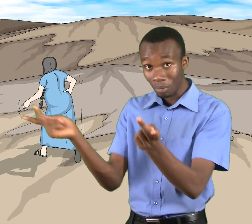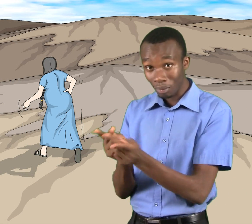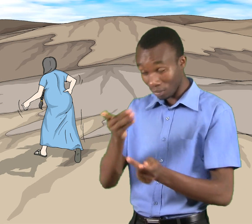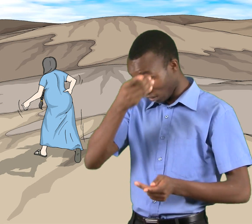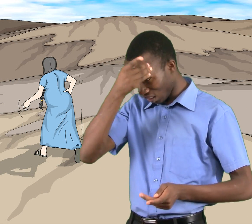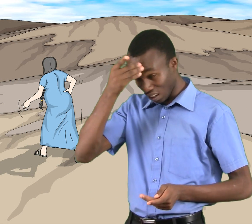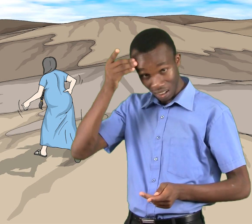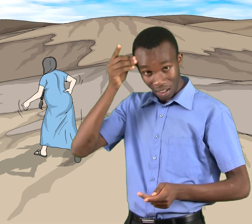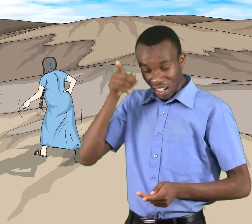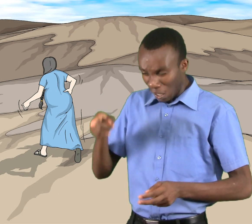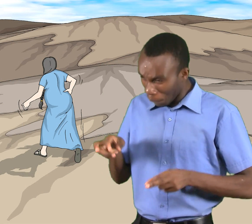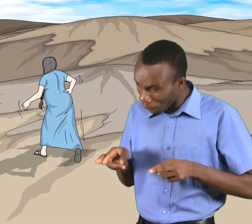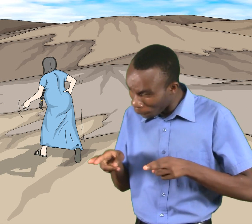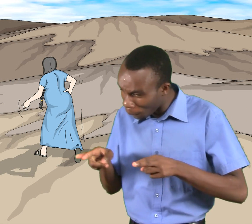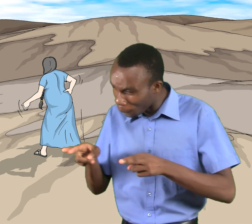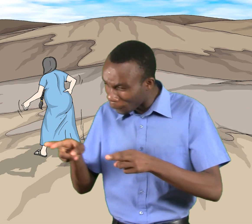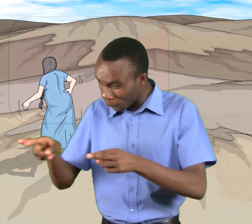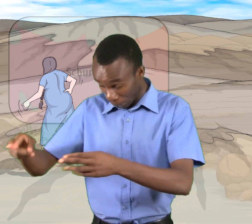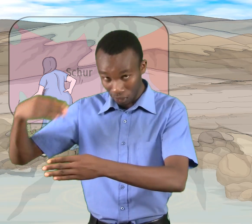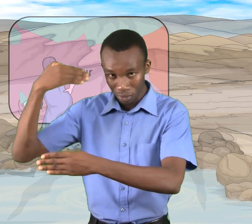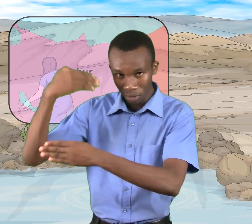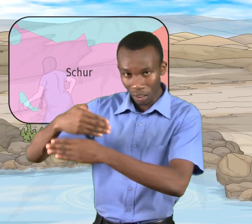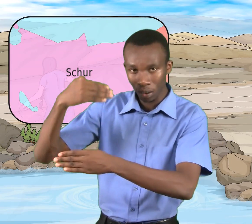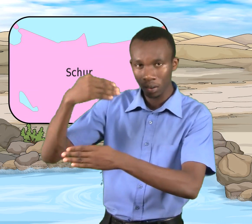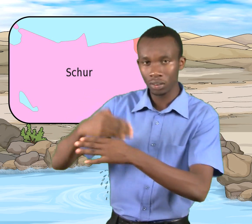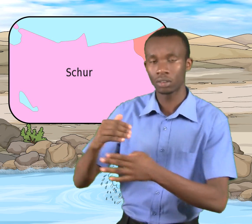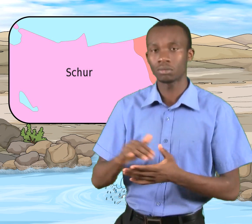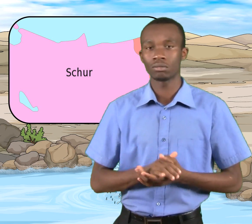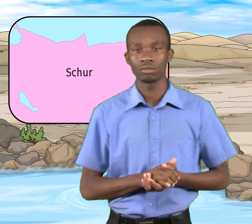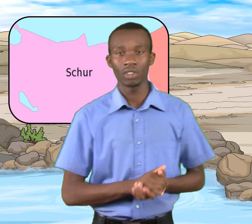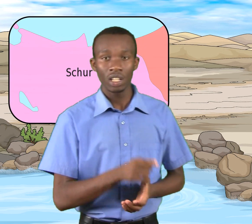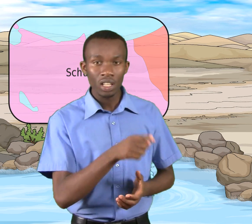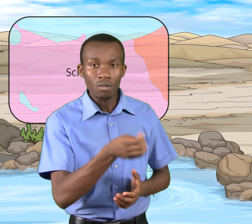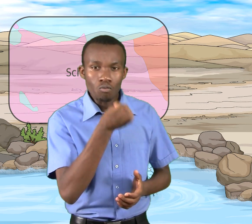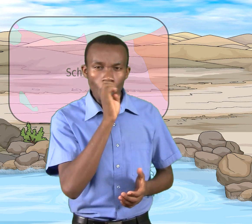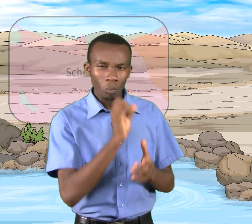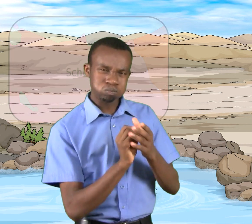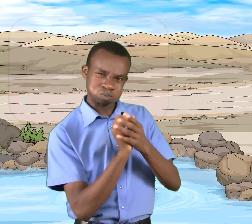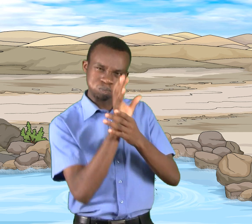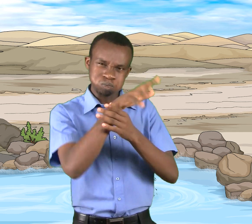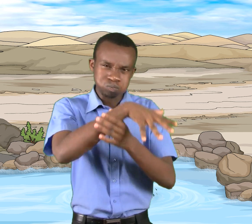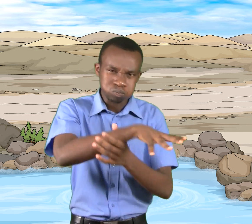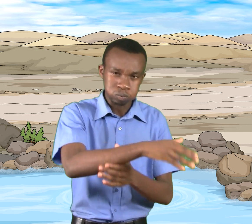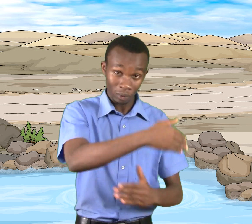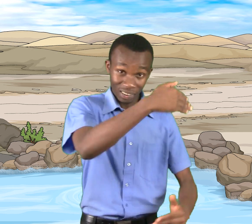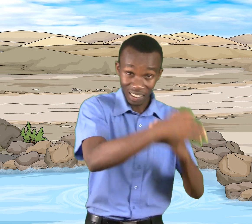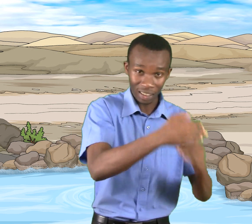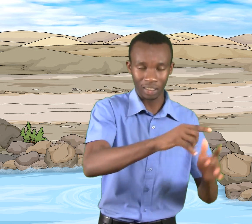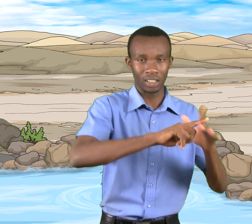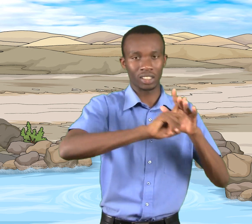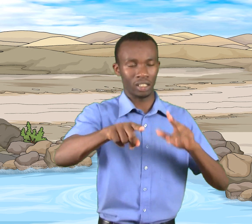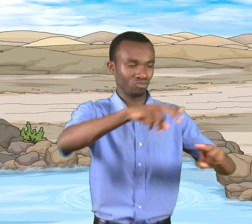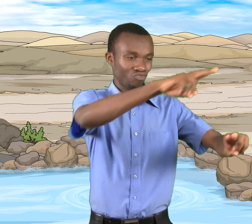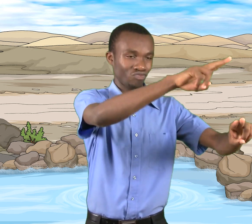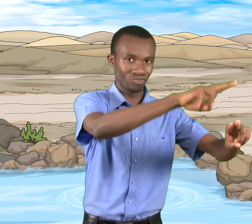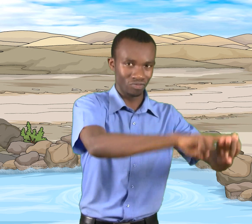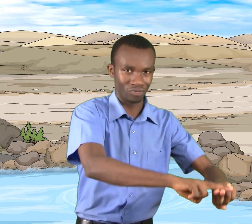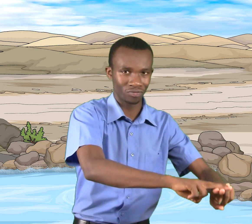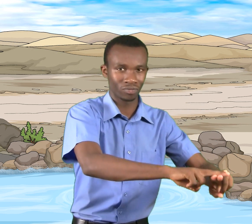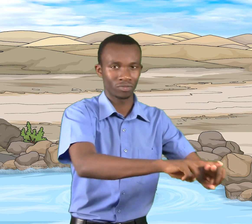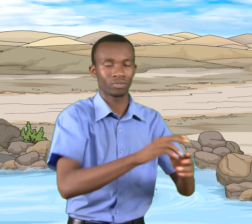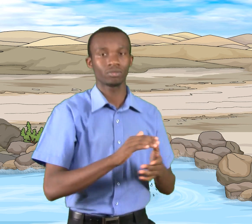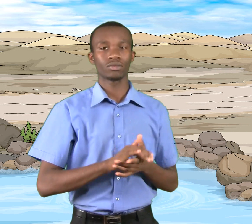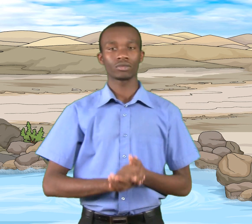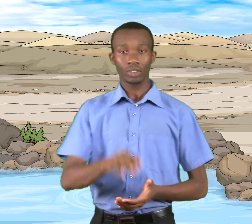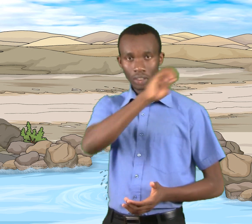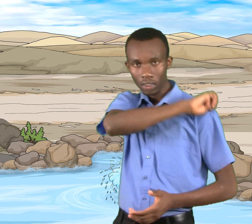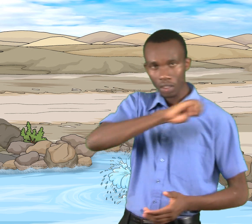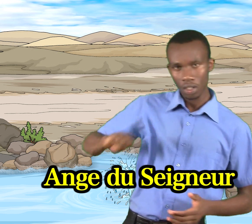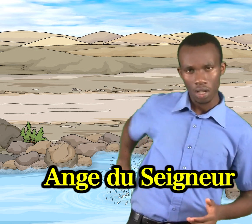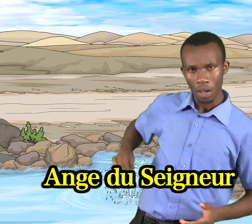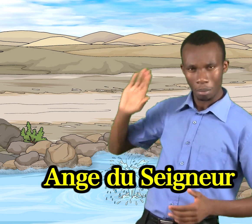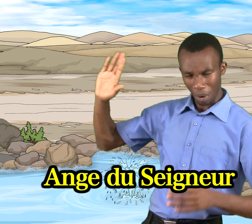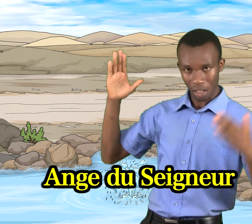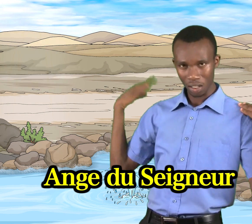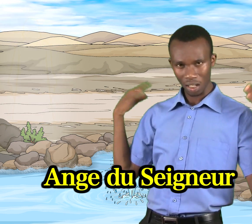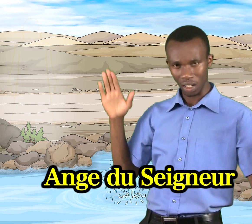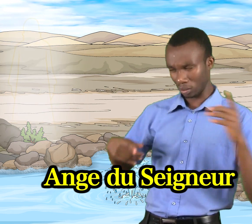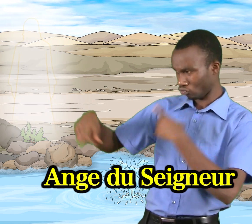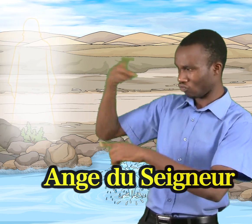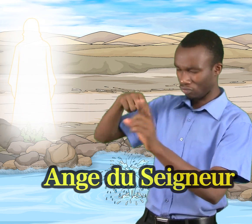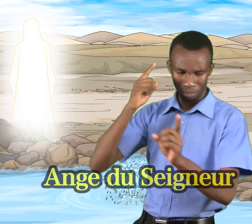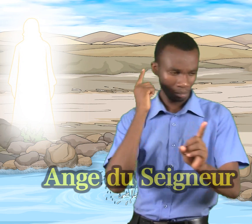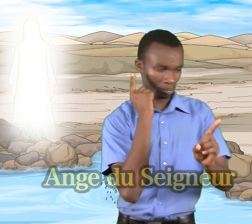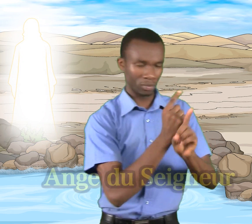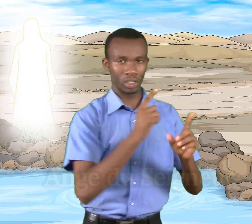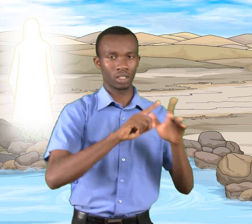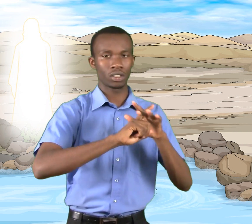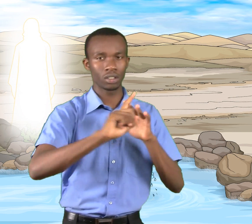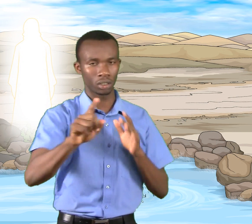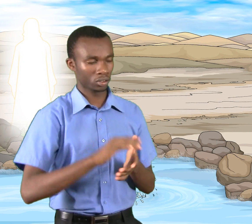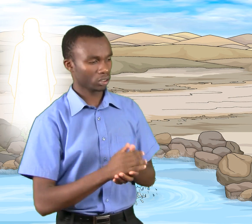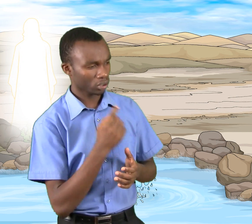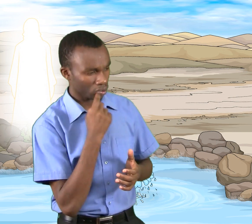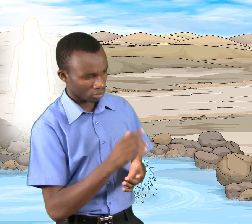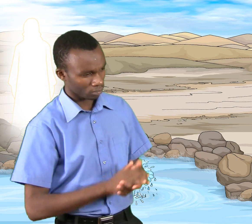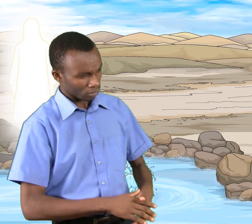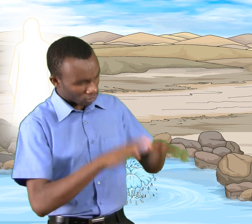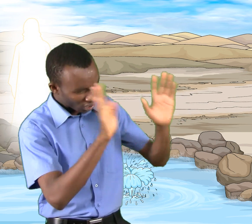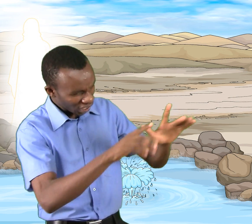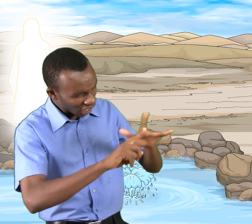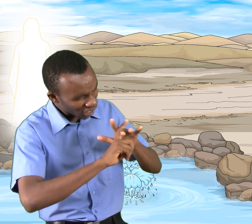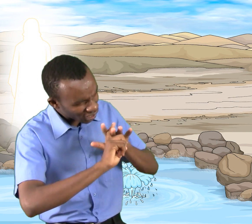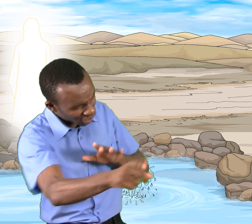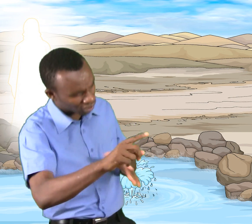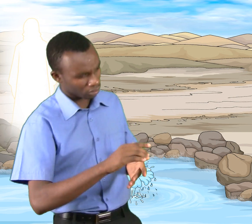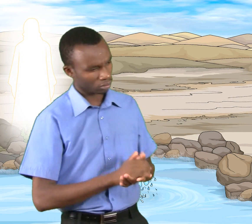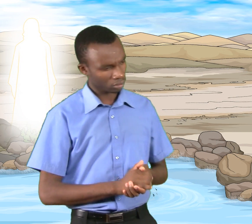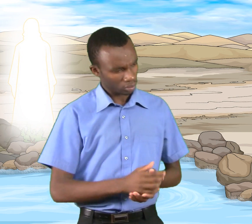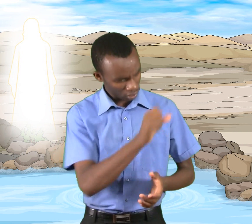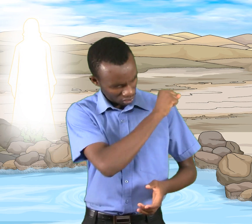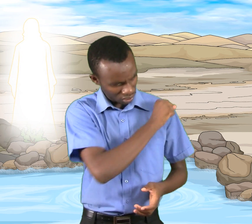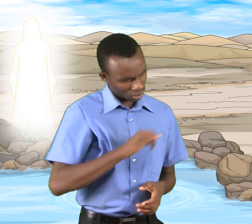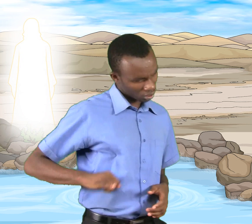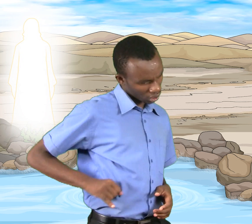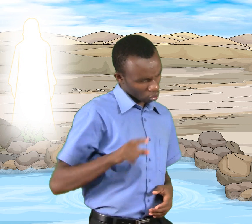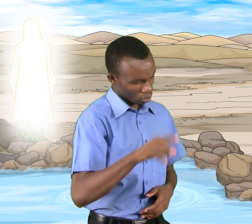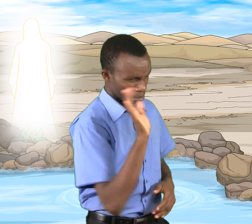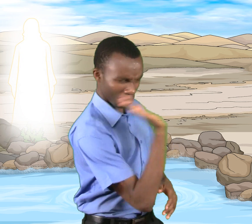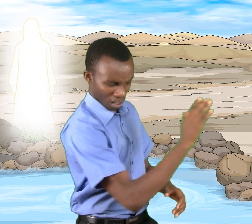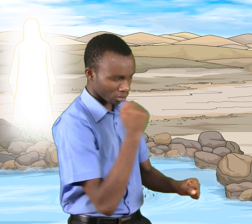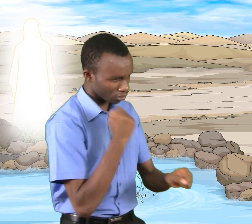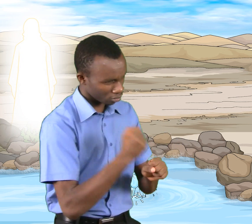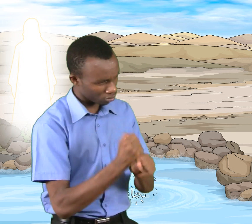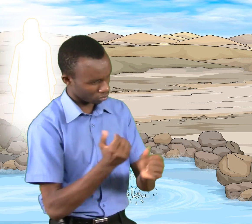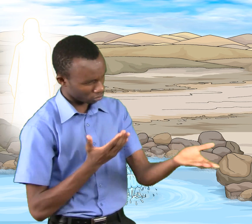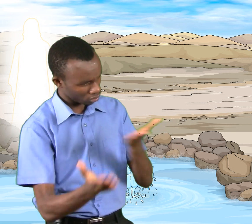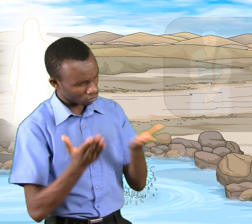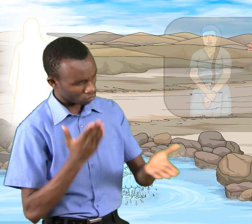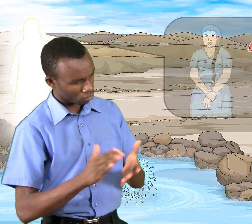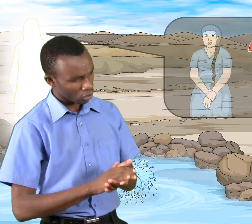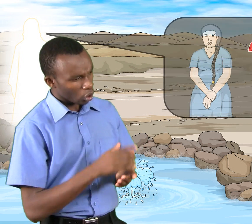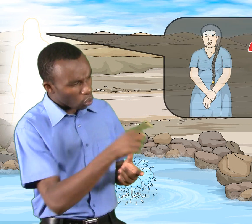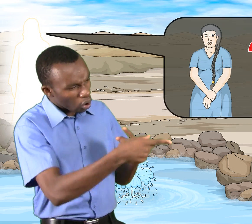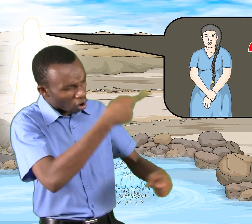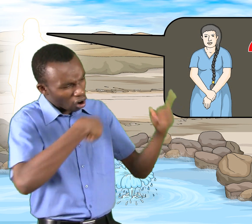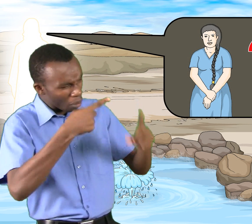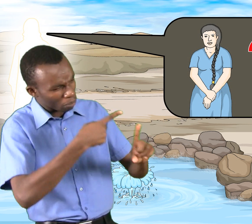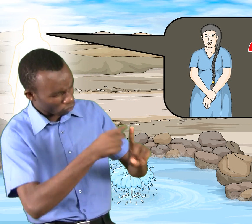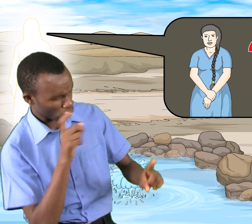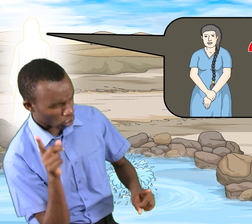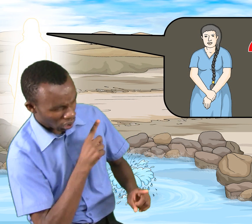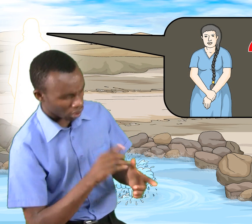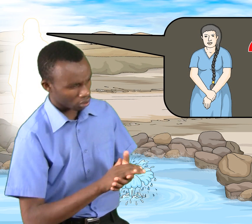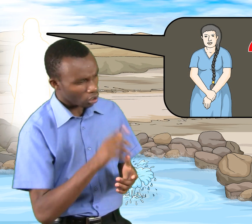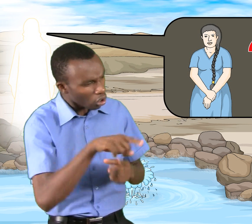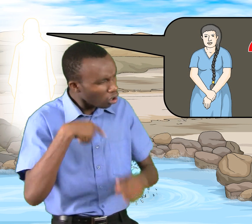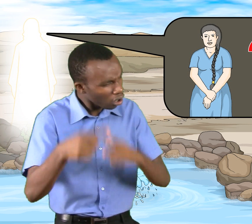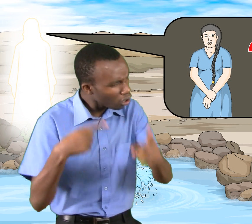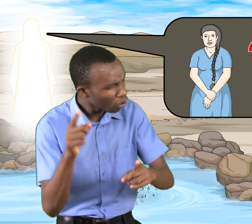Now the angel of the LORD found Hagar by a spring of water in the desert—the spring along the road to Shur.